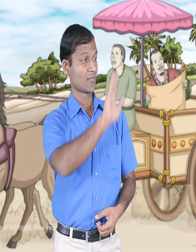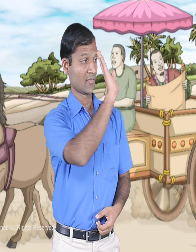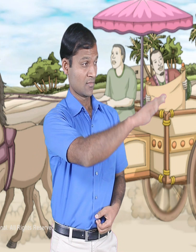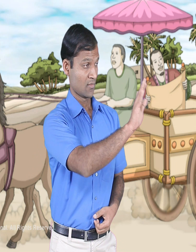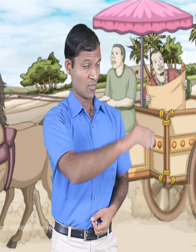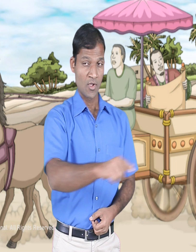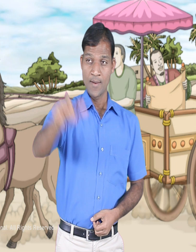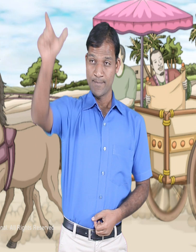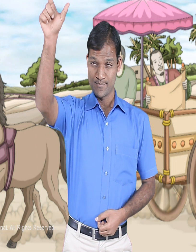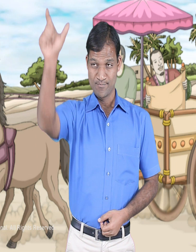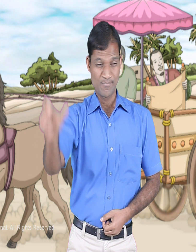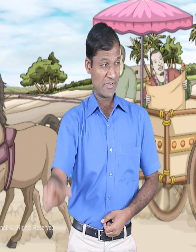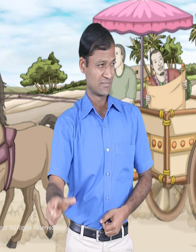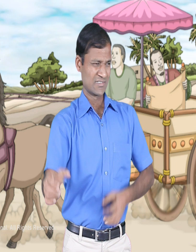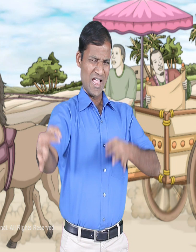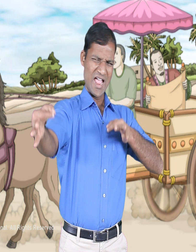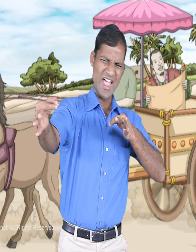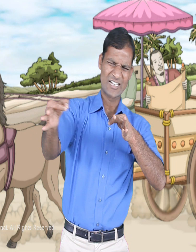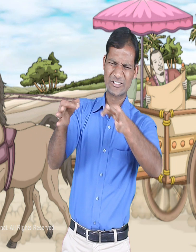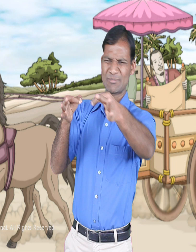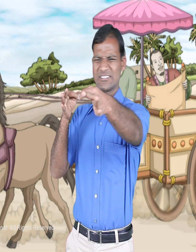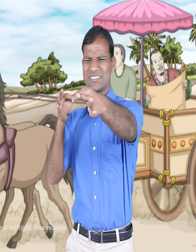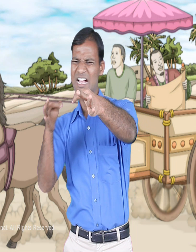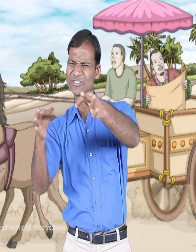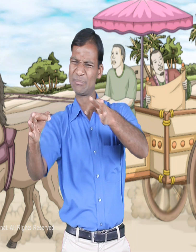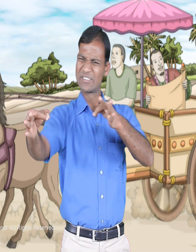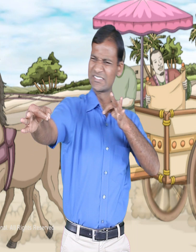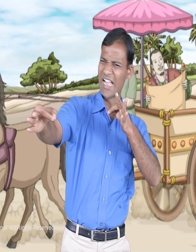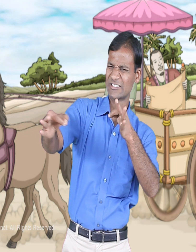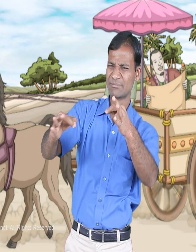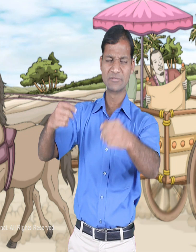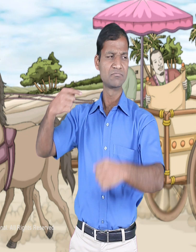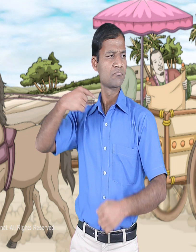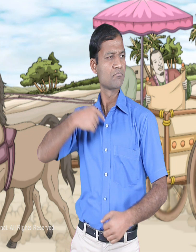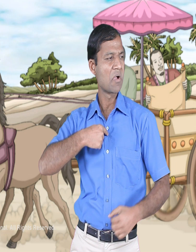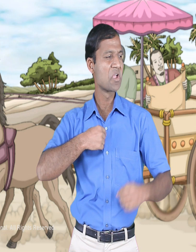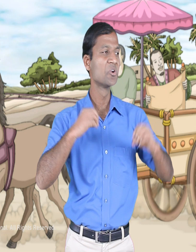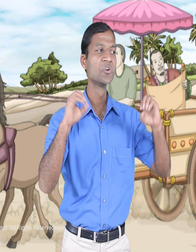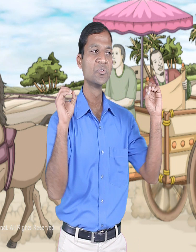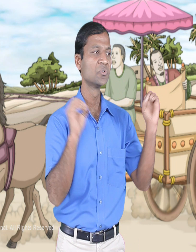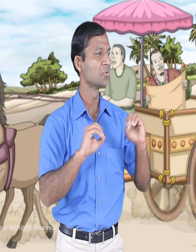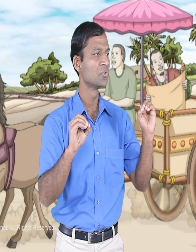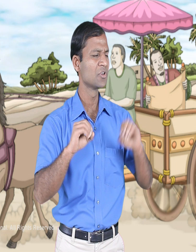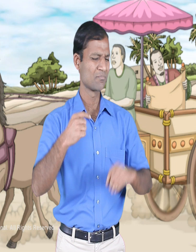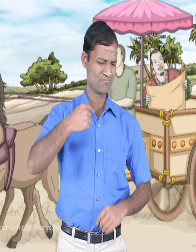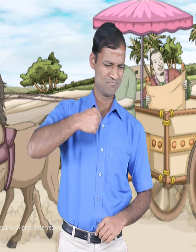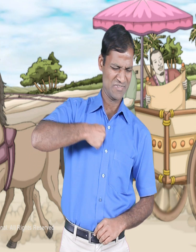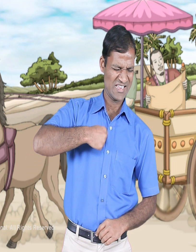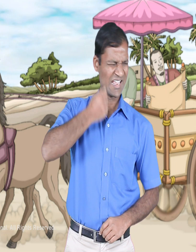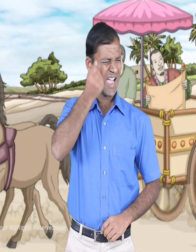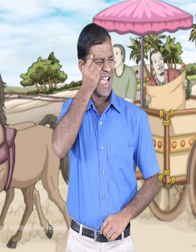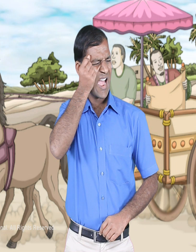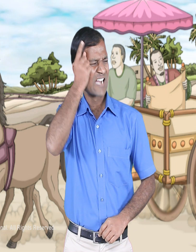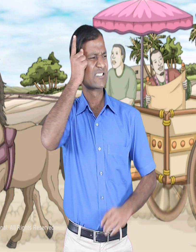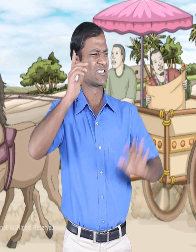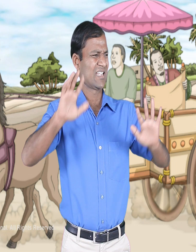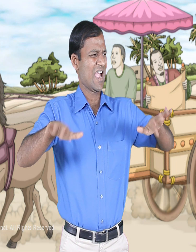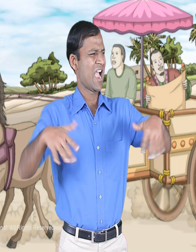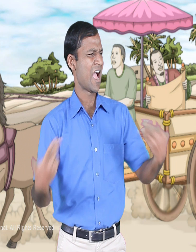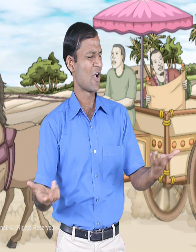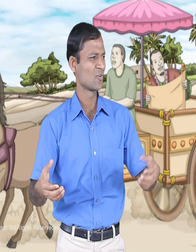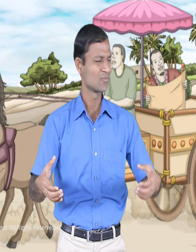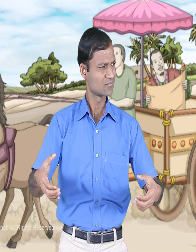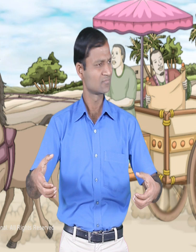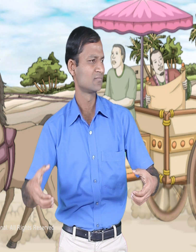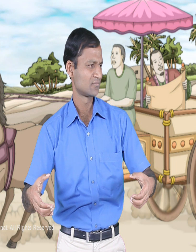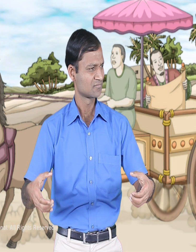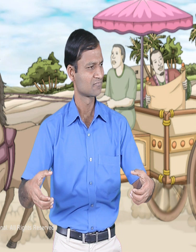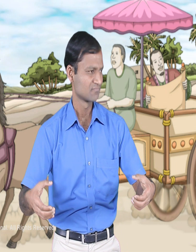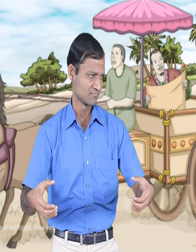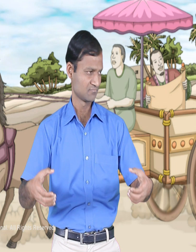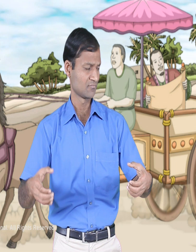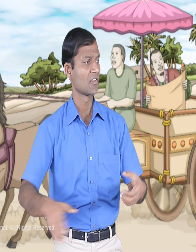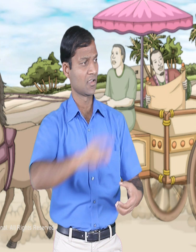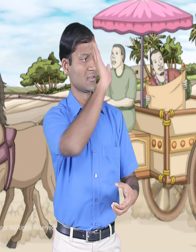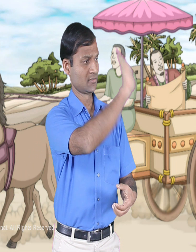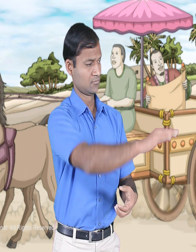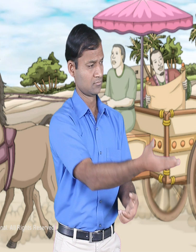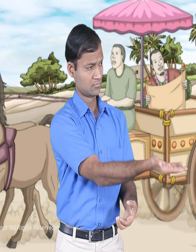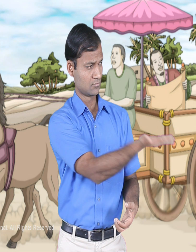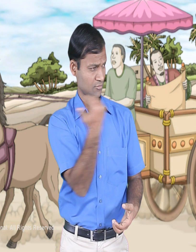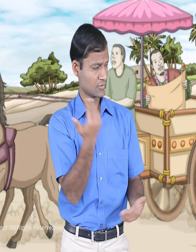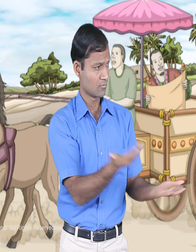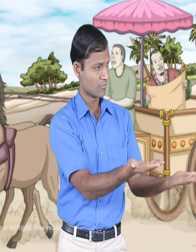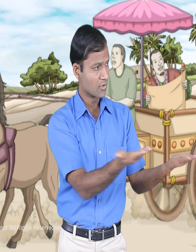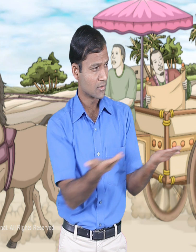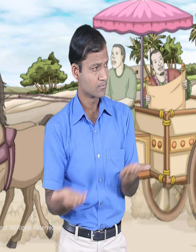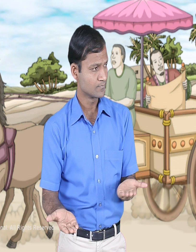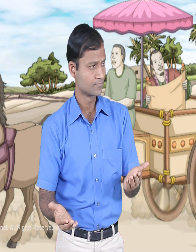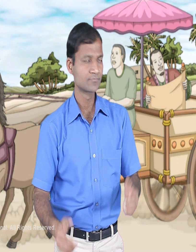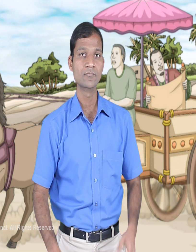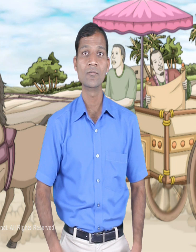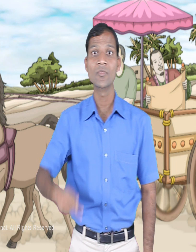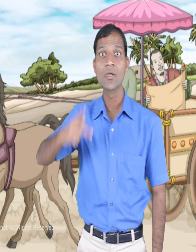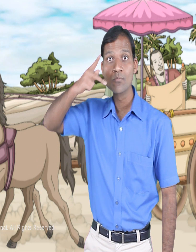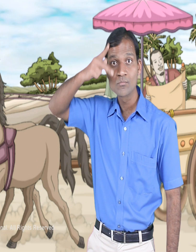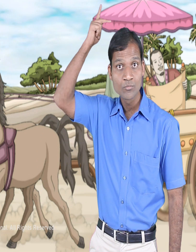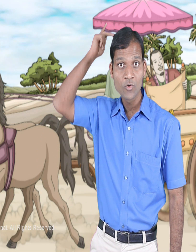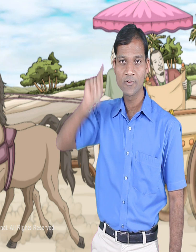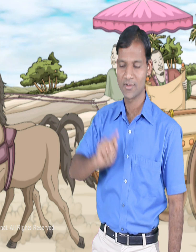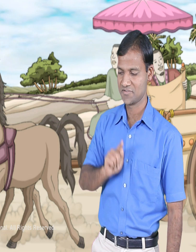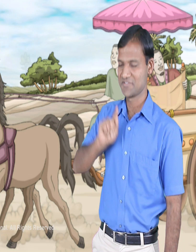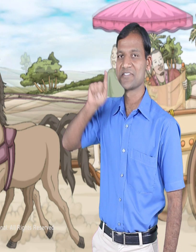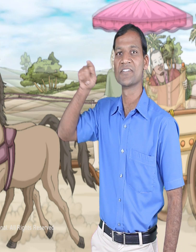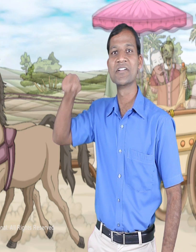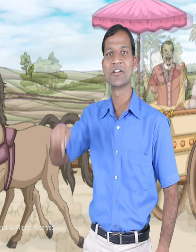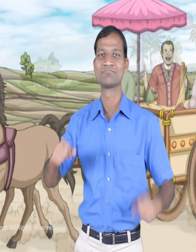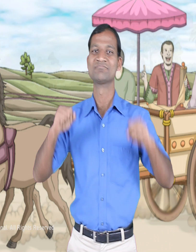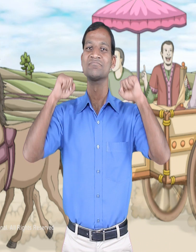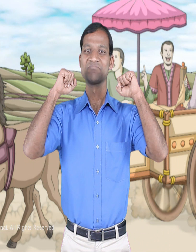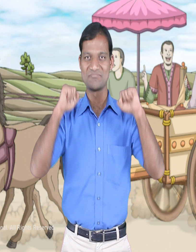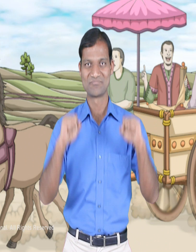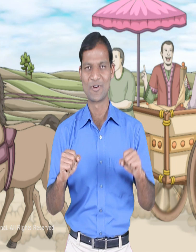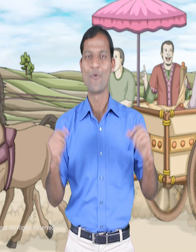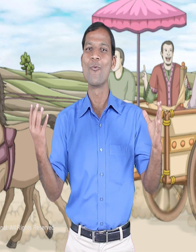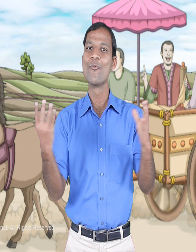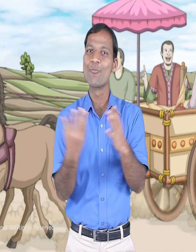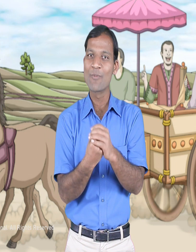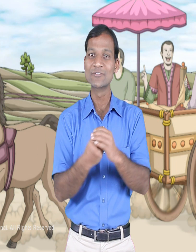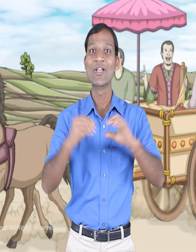“How can I,” he said, “unless someone guides me?”